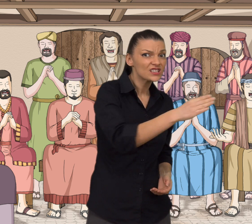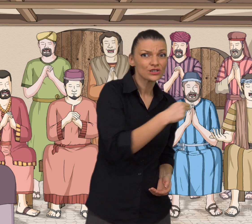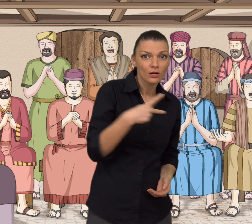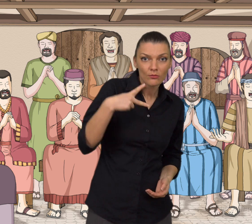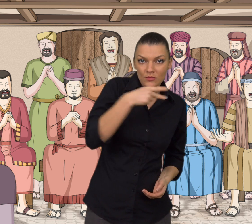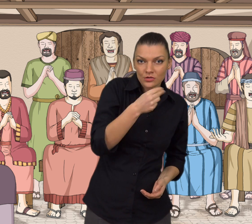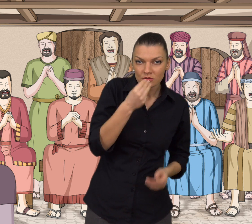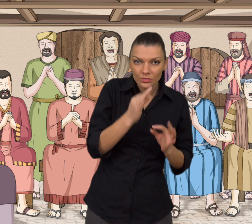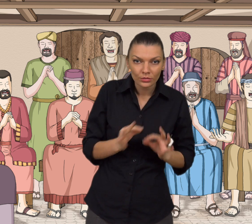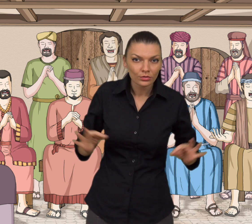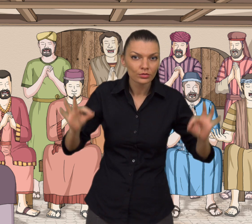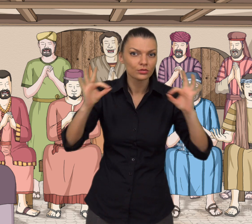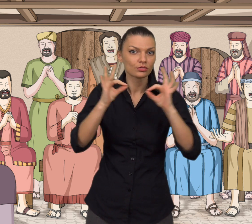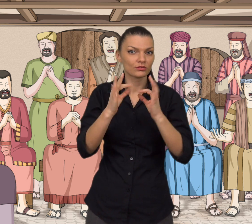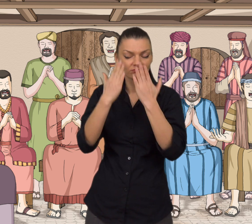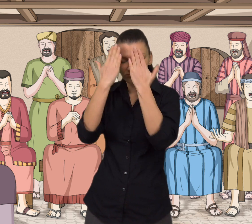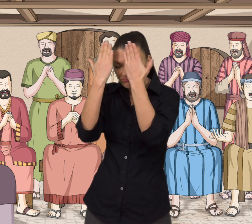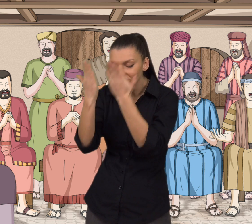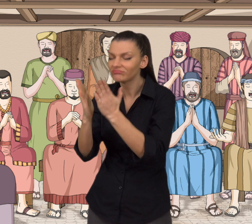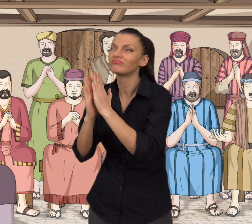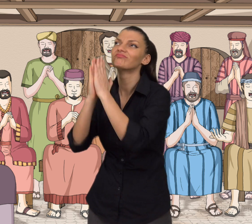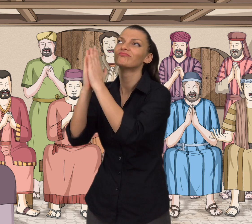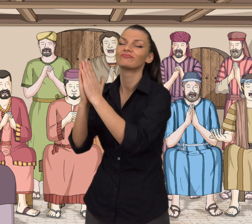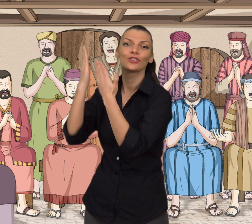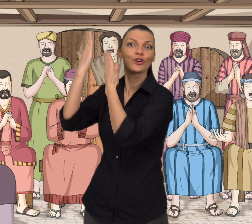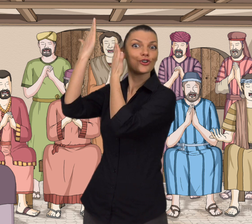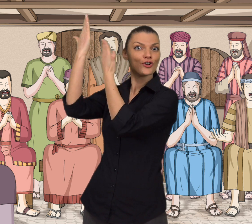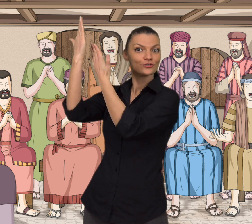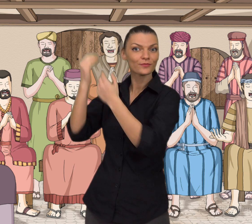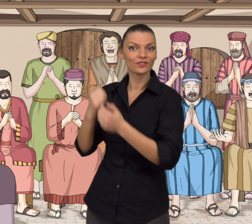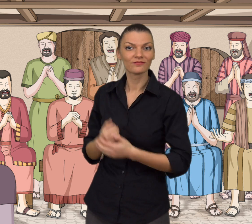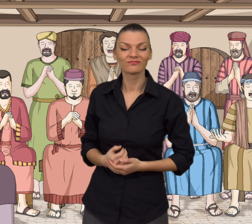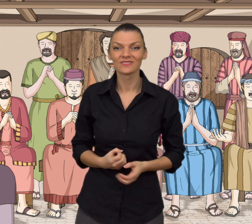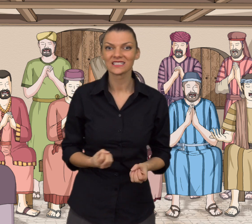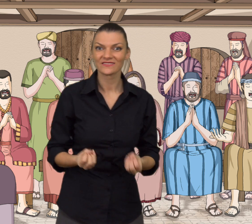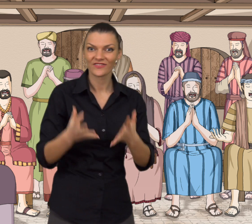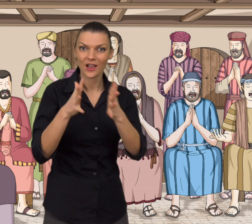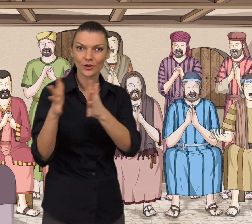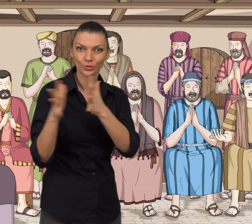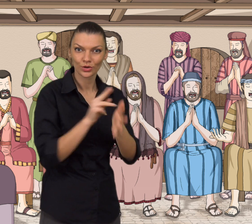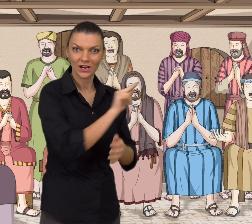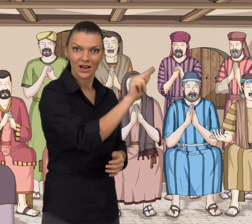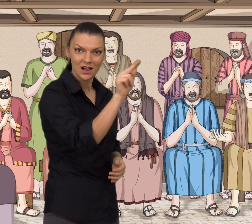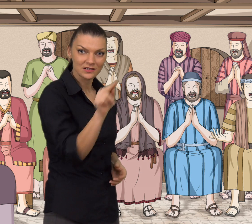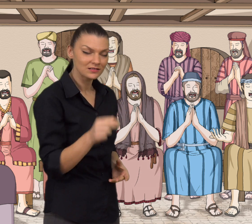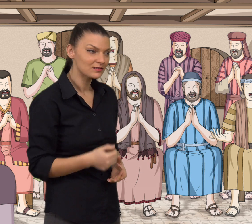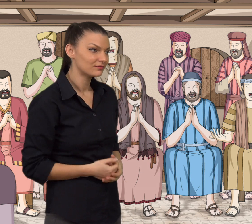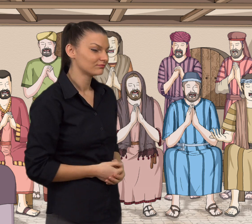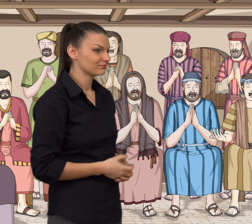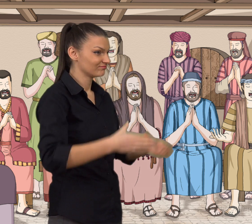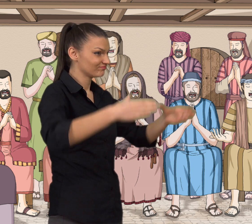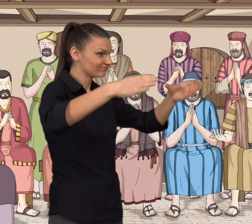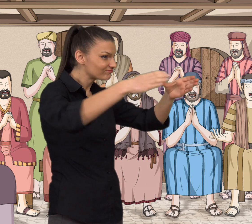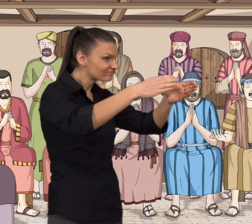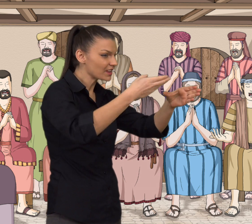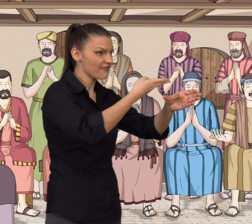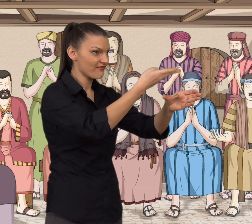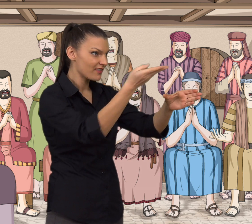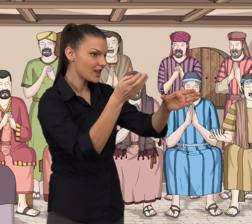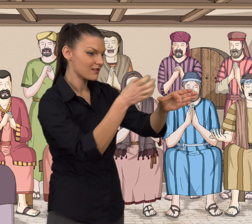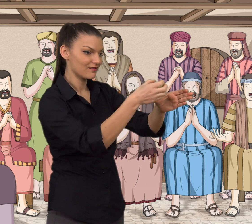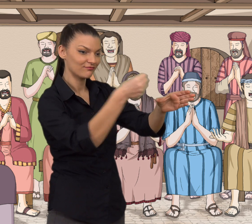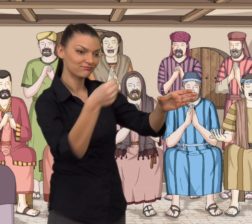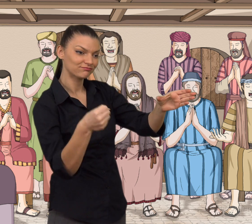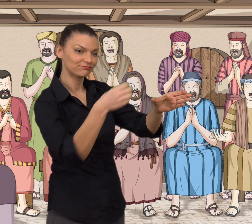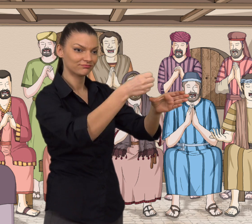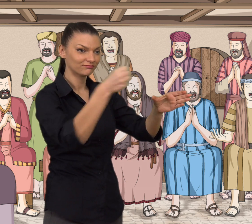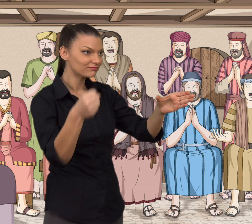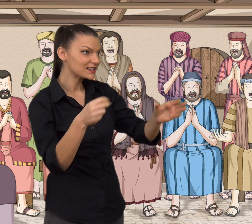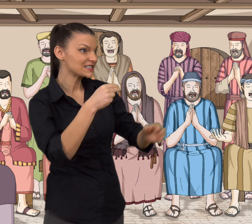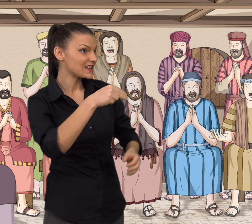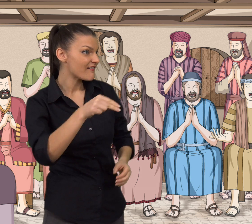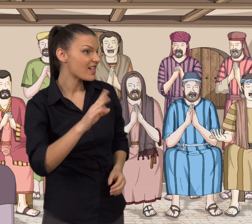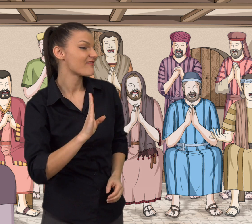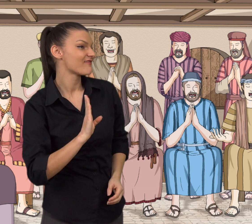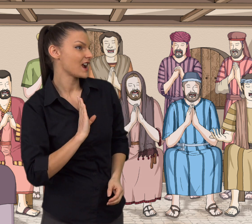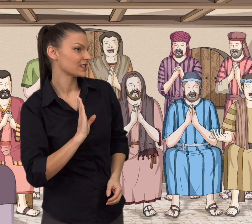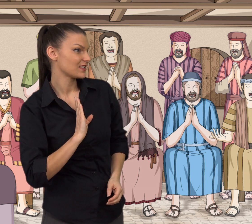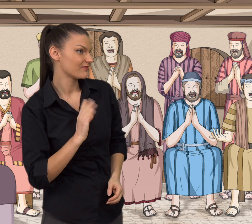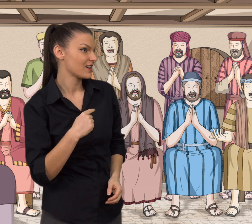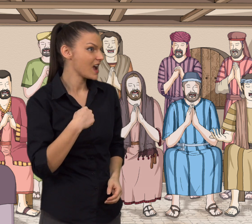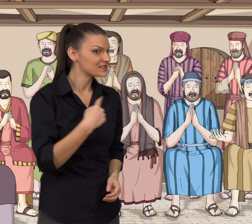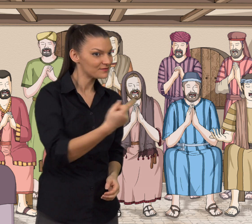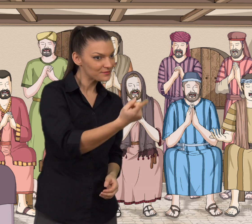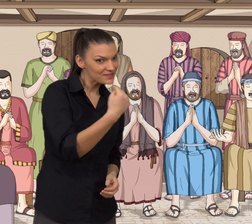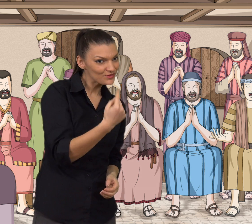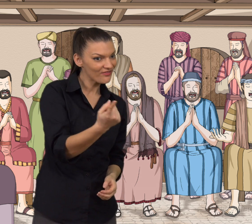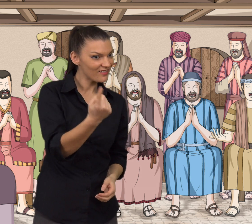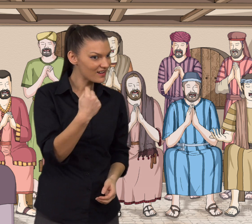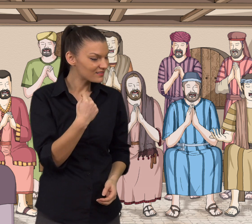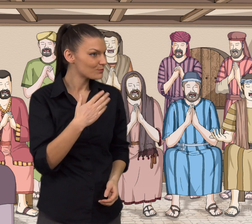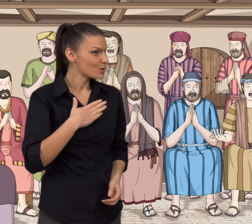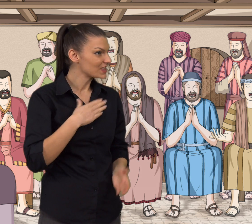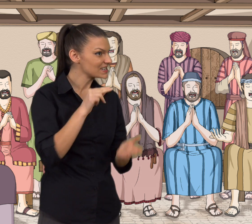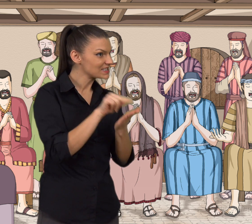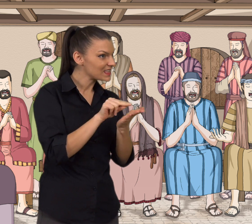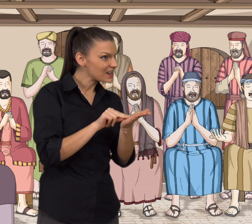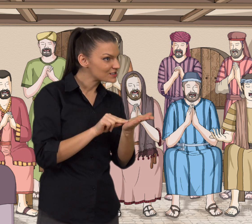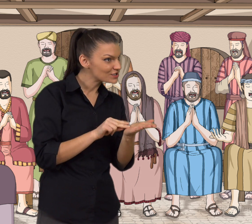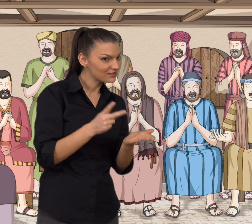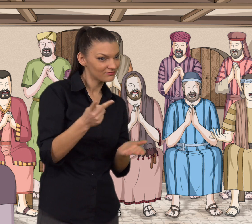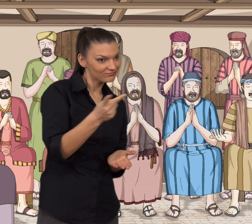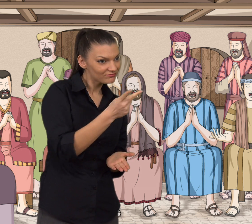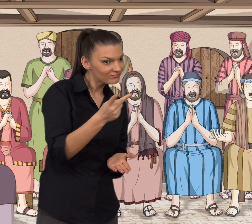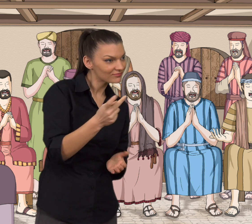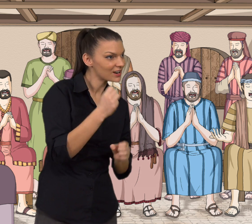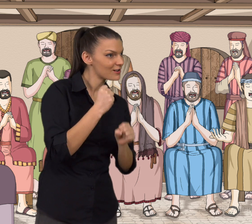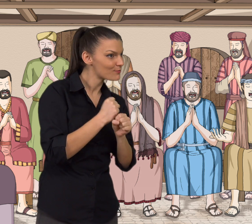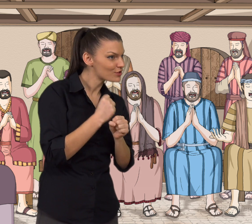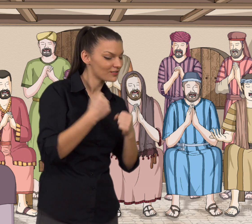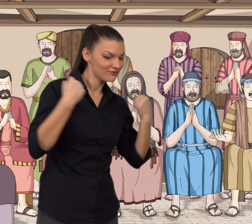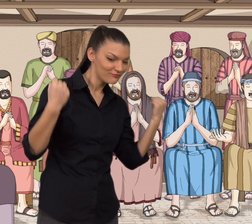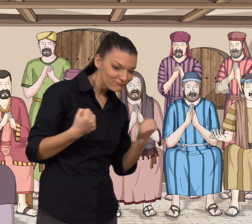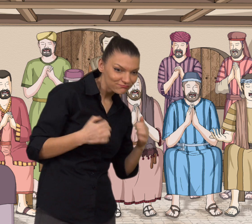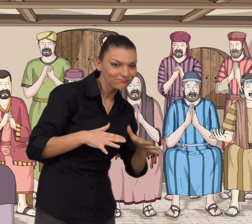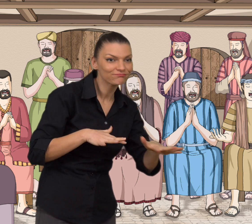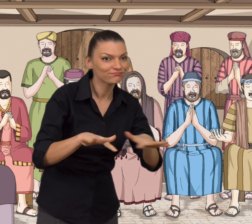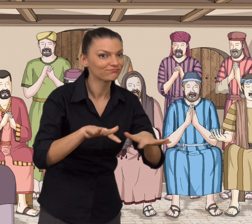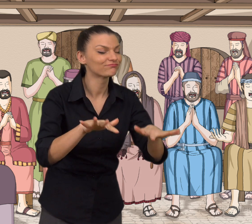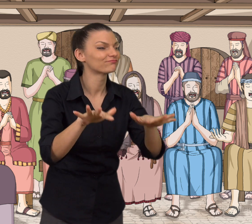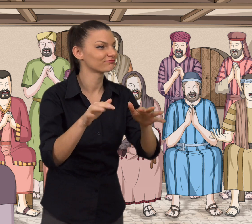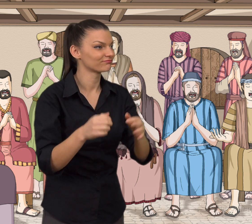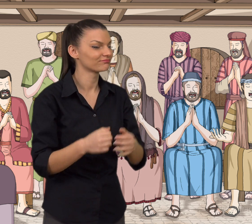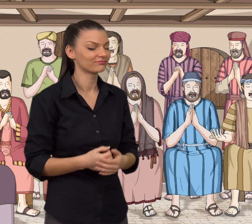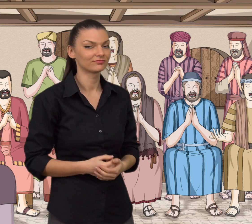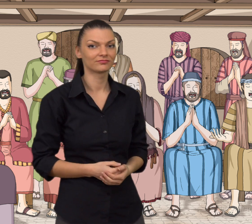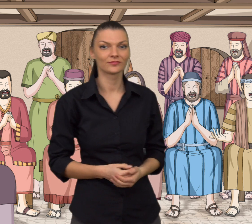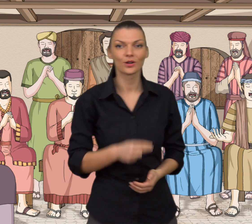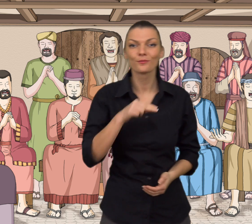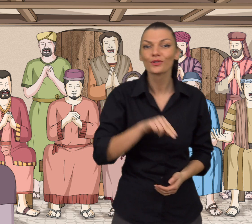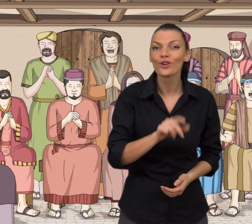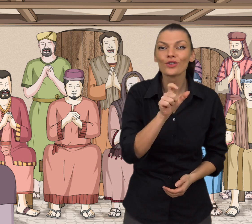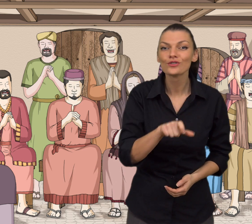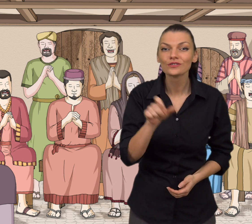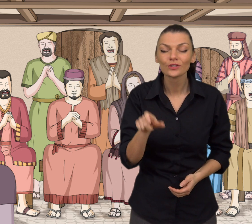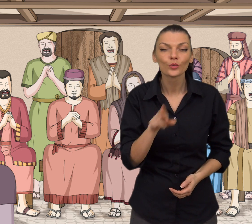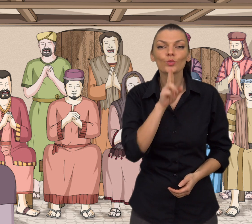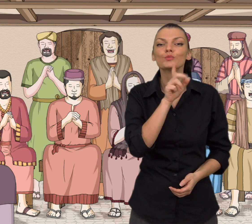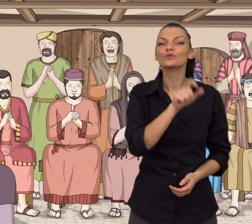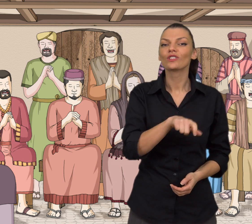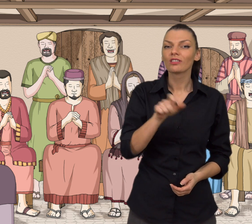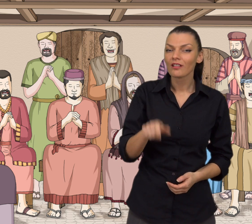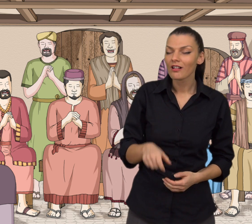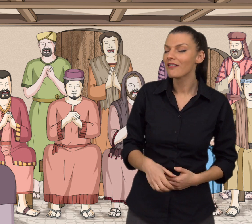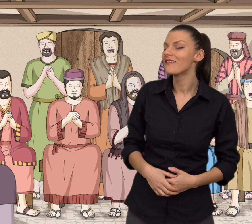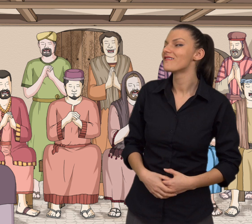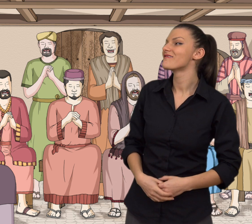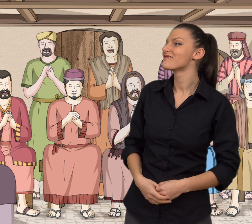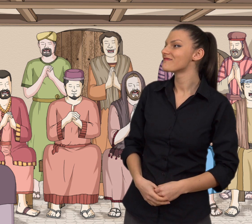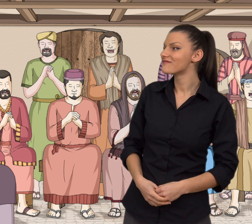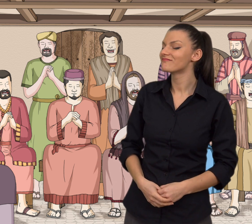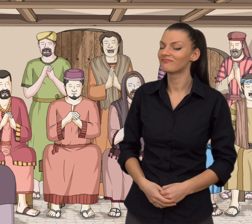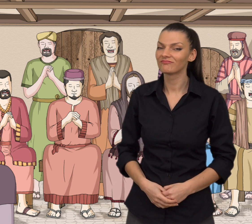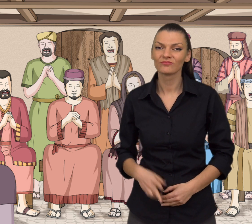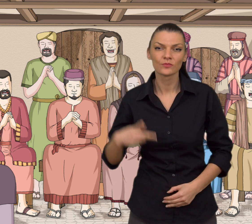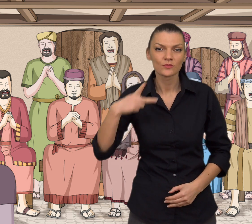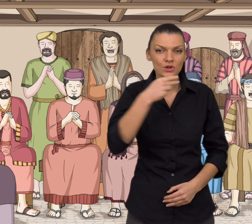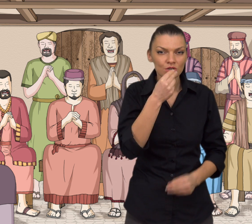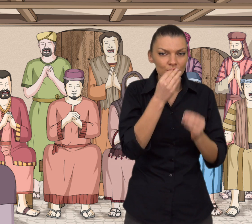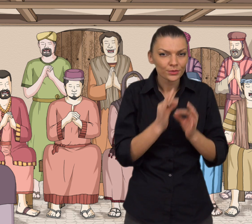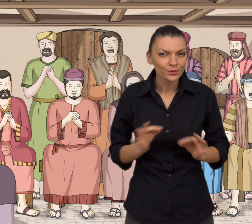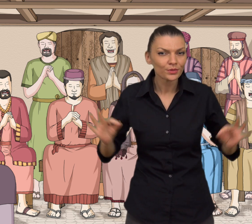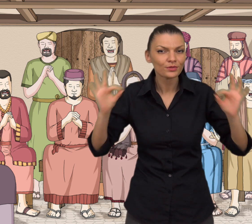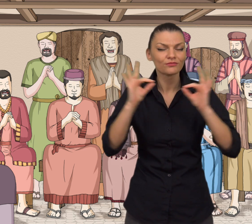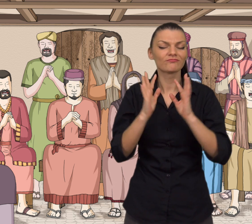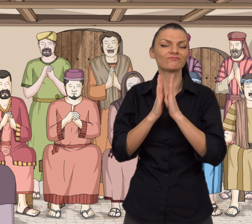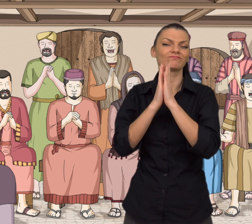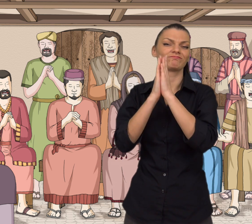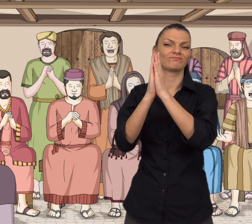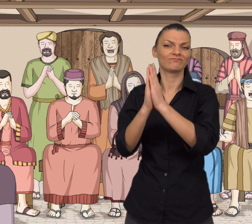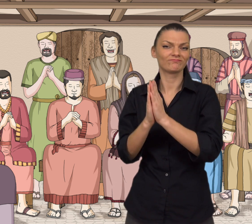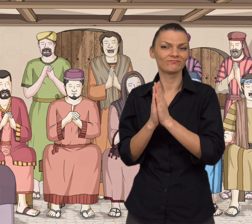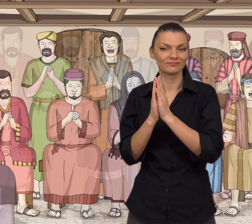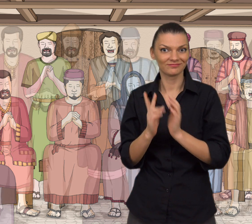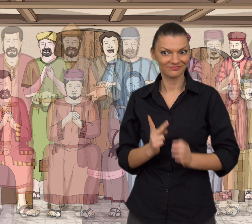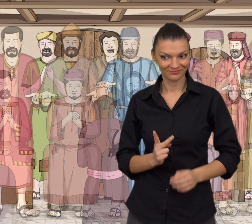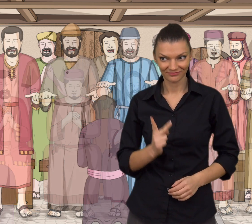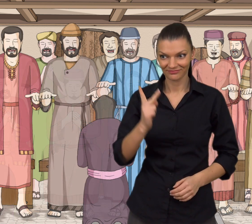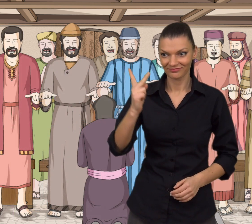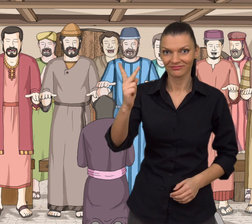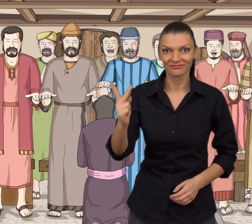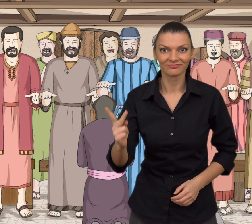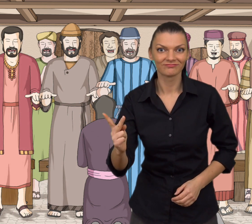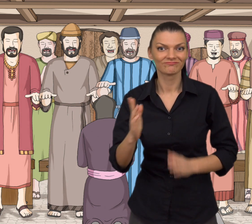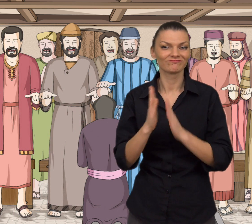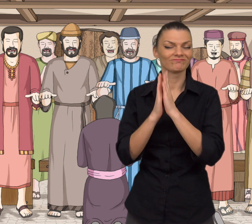While they were worshiping the Lord and fasting, the Holy Spirit said, “Set apart for Me Barnabas and Saul for the work to which I have called them.”